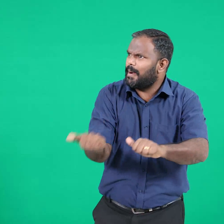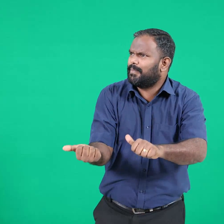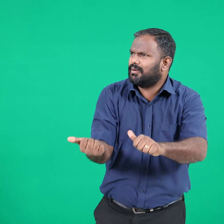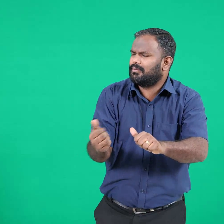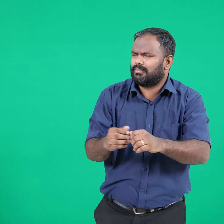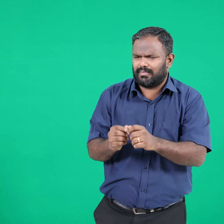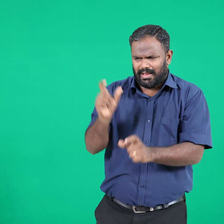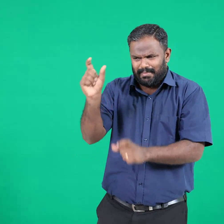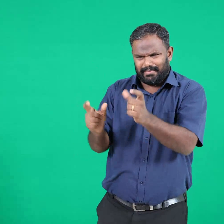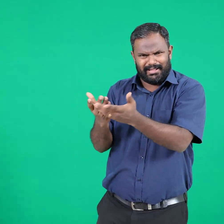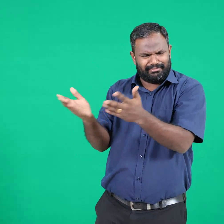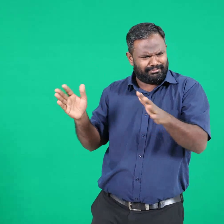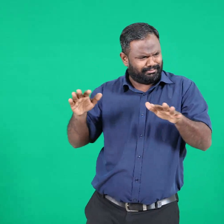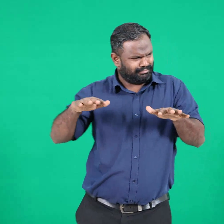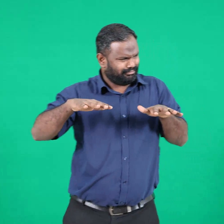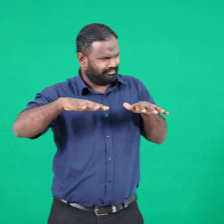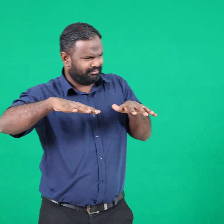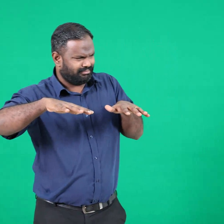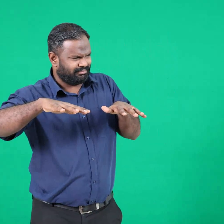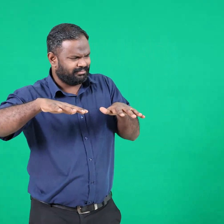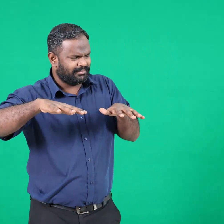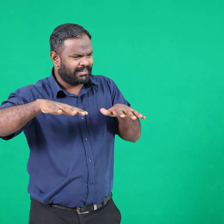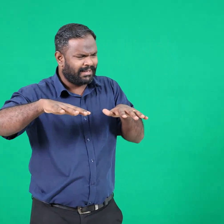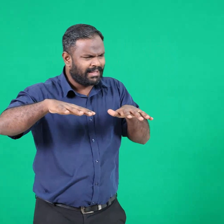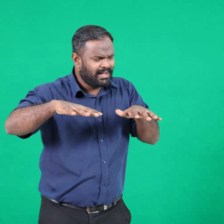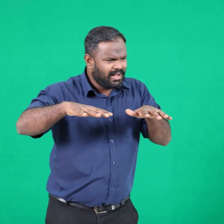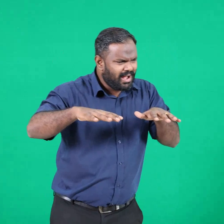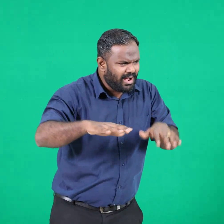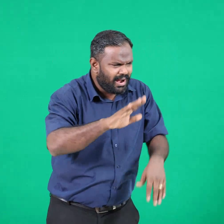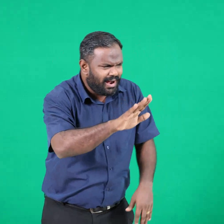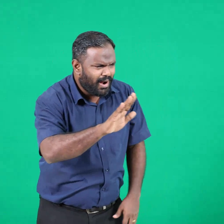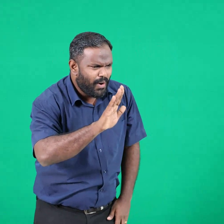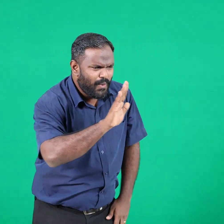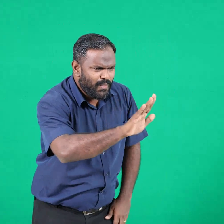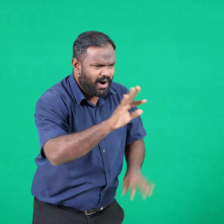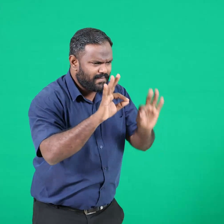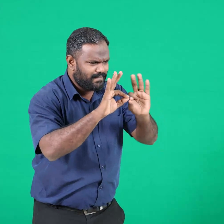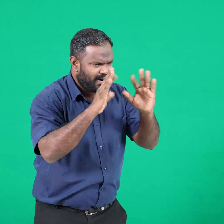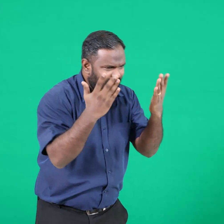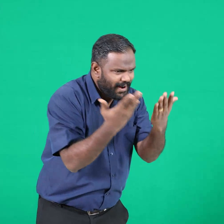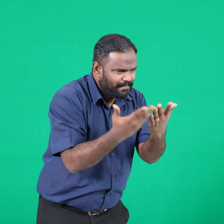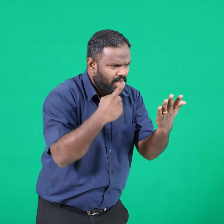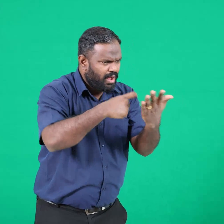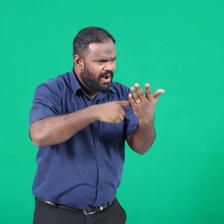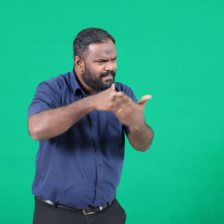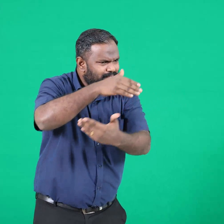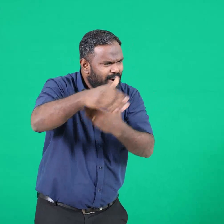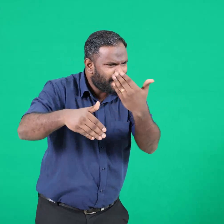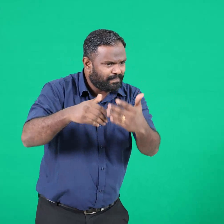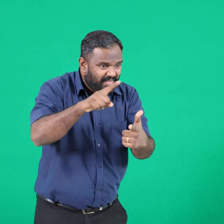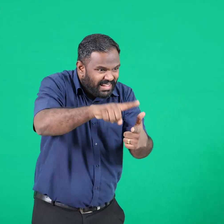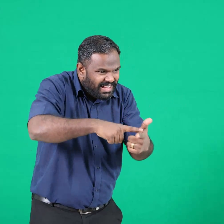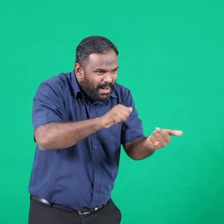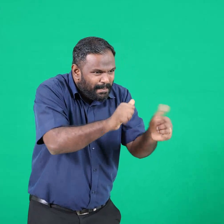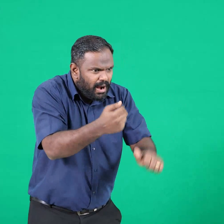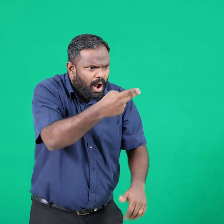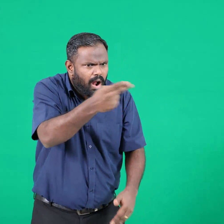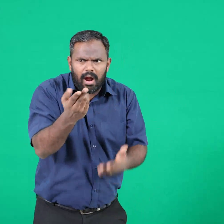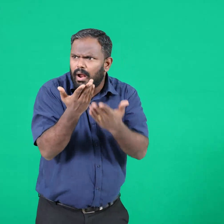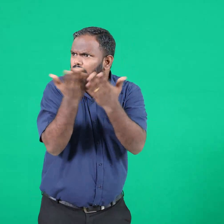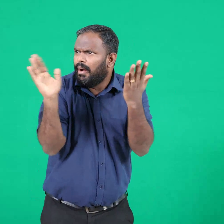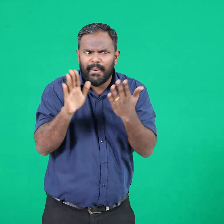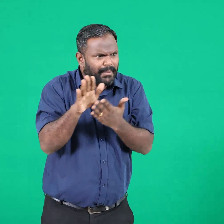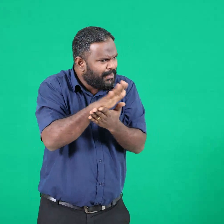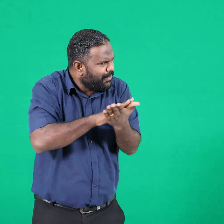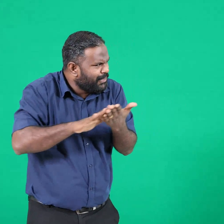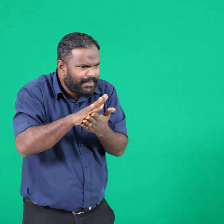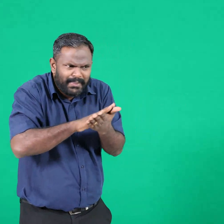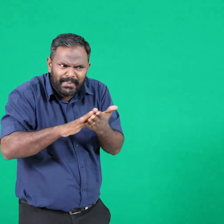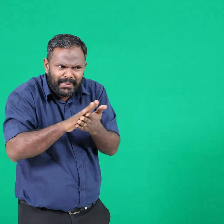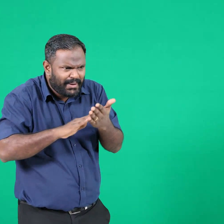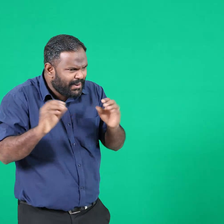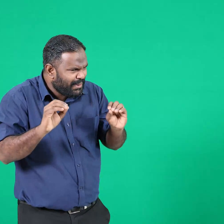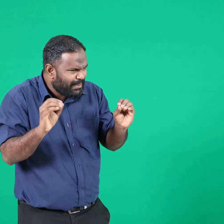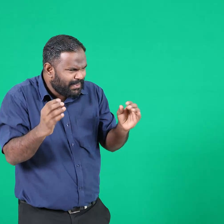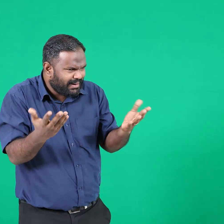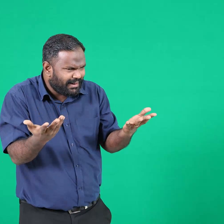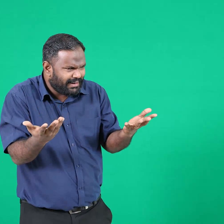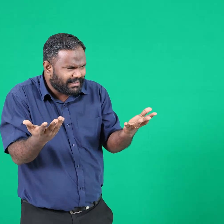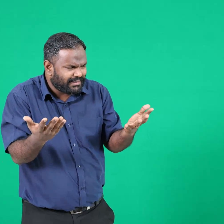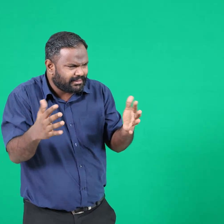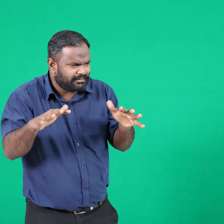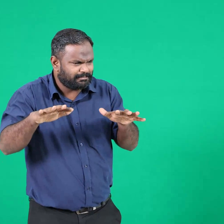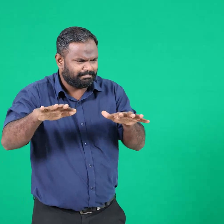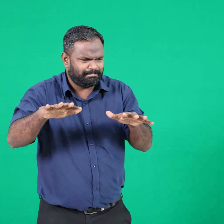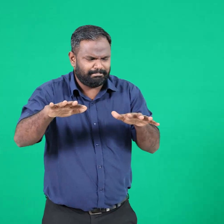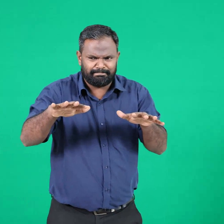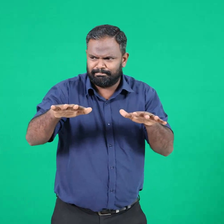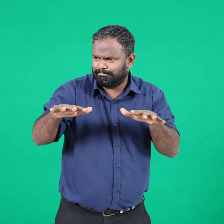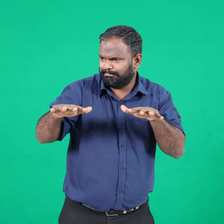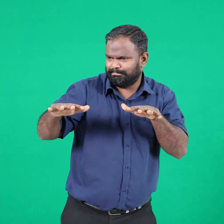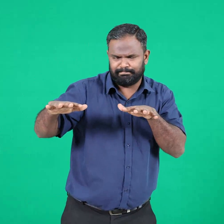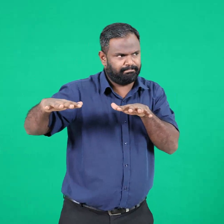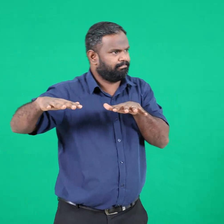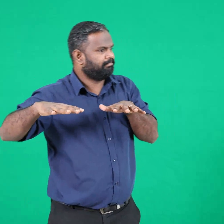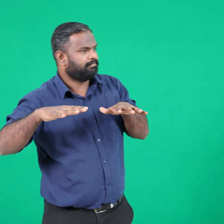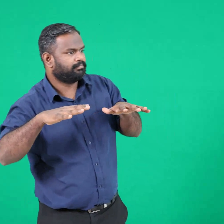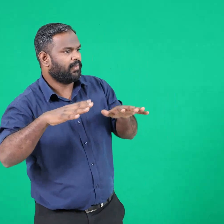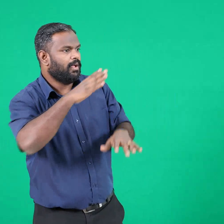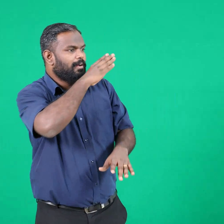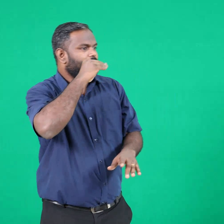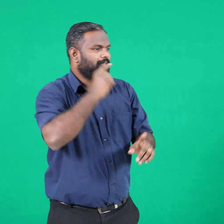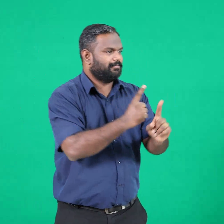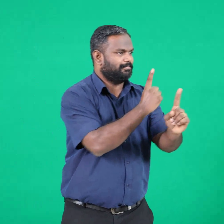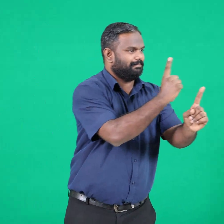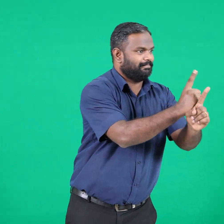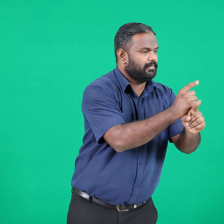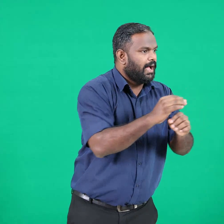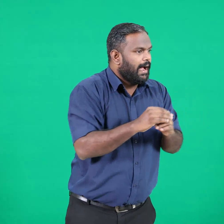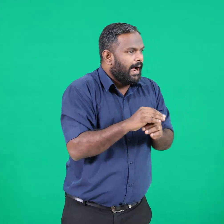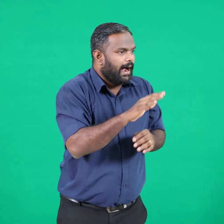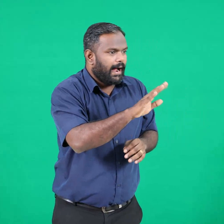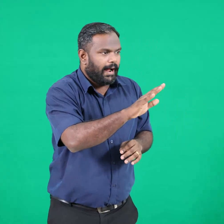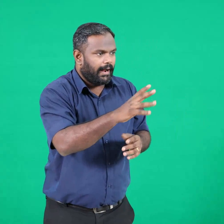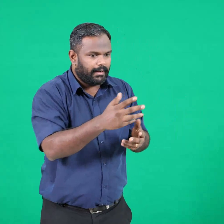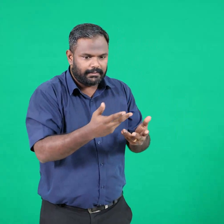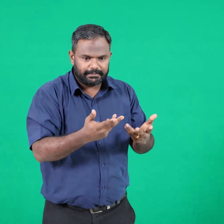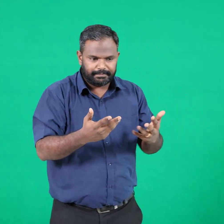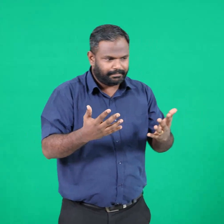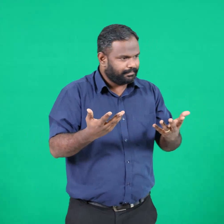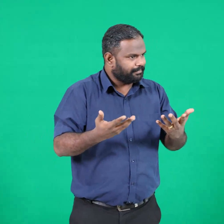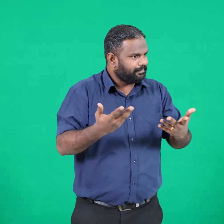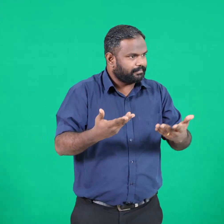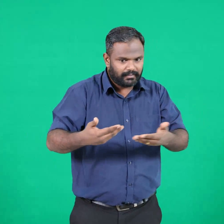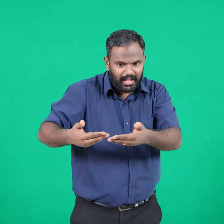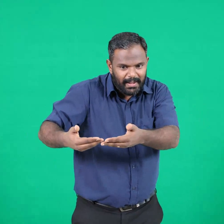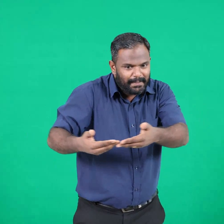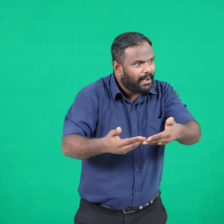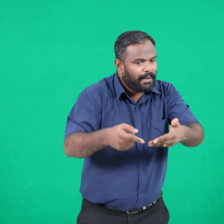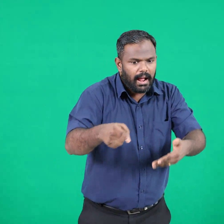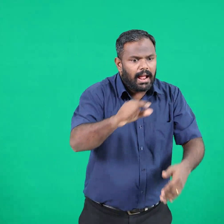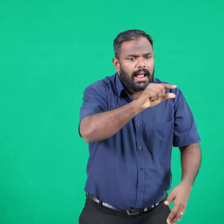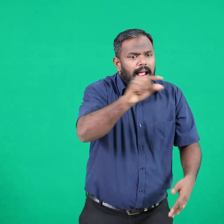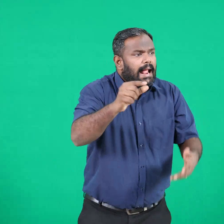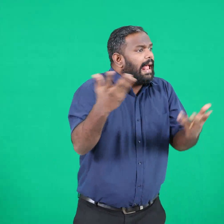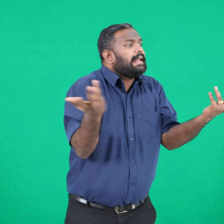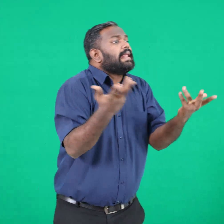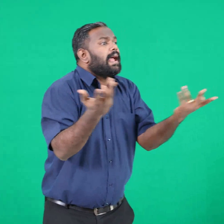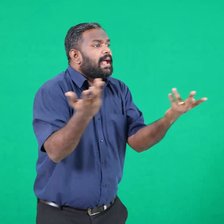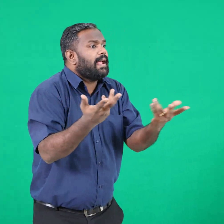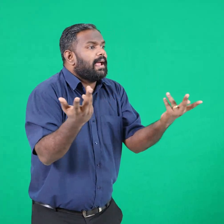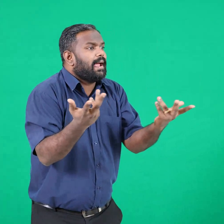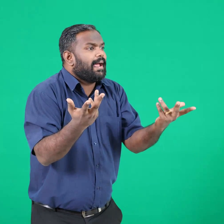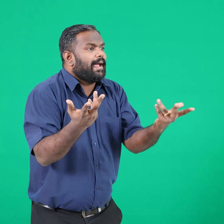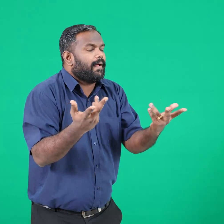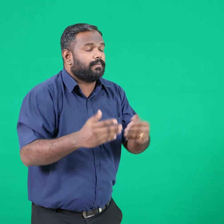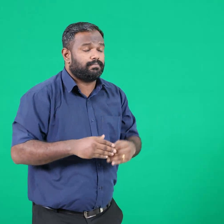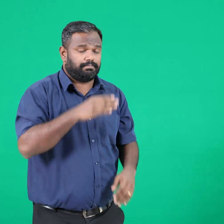So they made signs to his father to find out what he wanted to name the child.